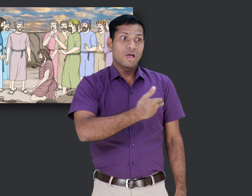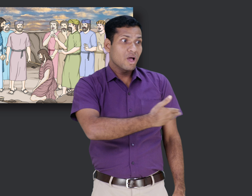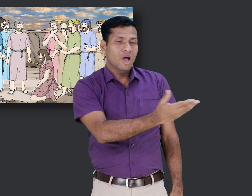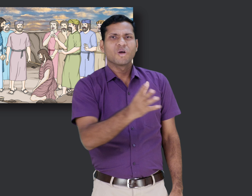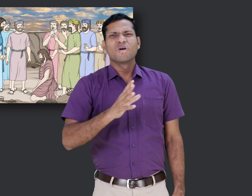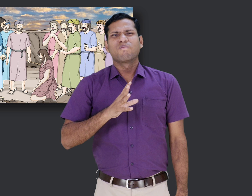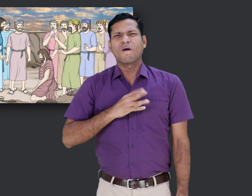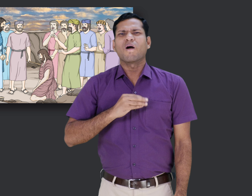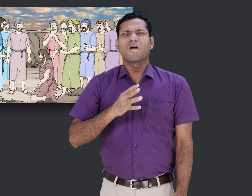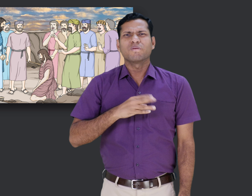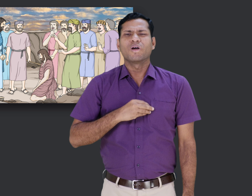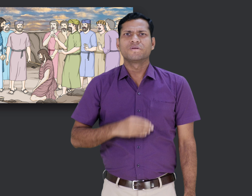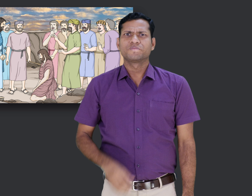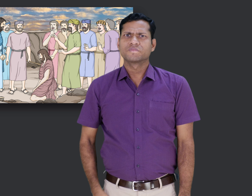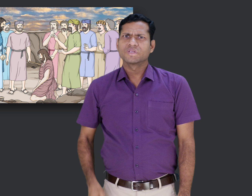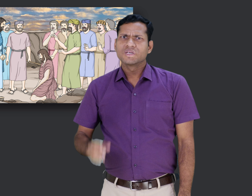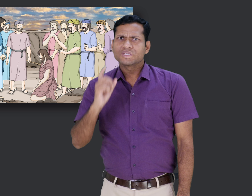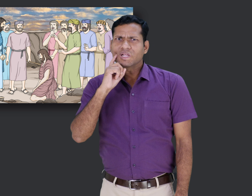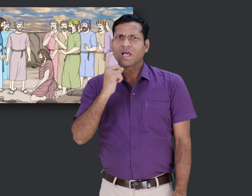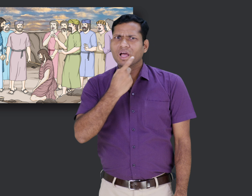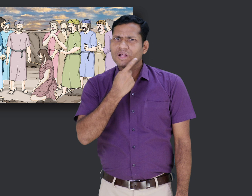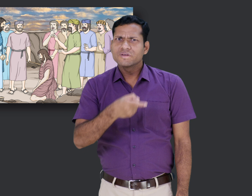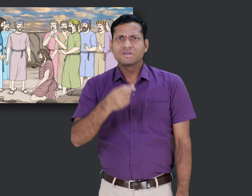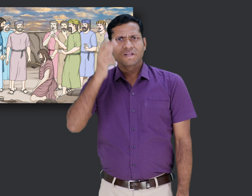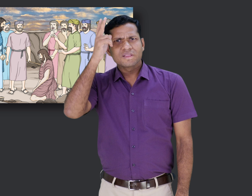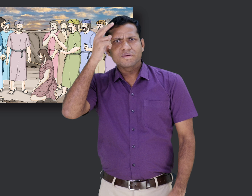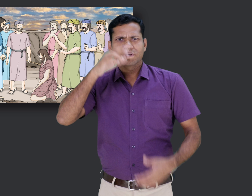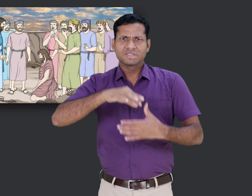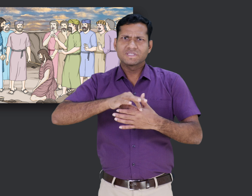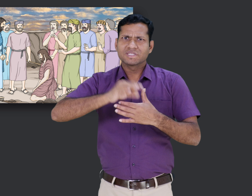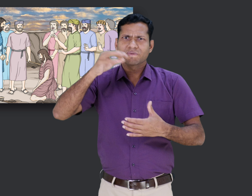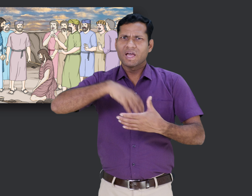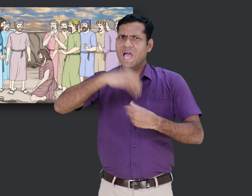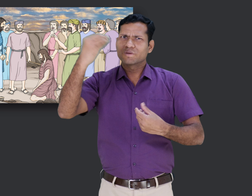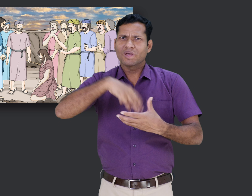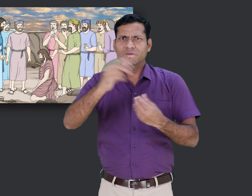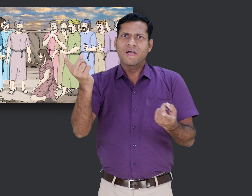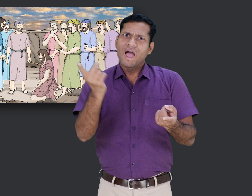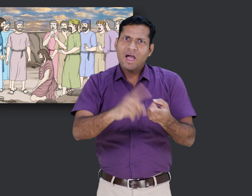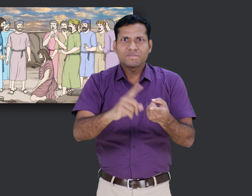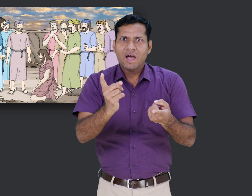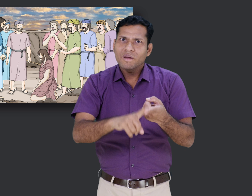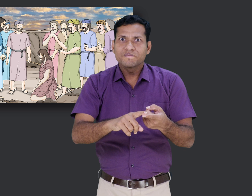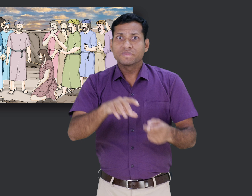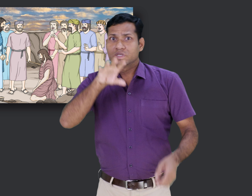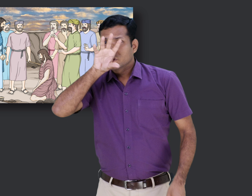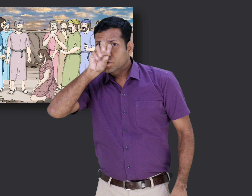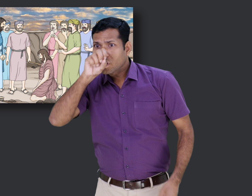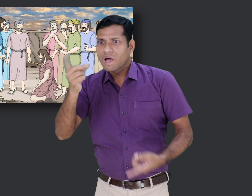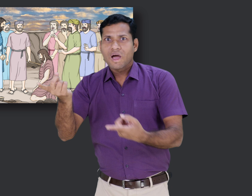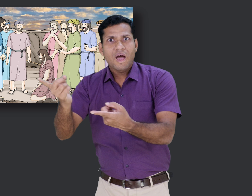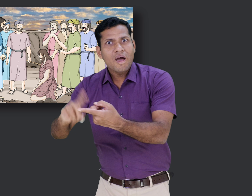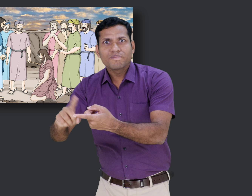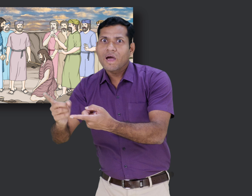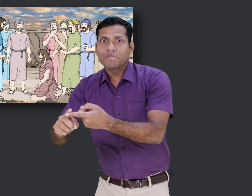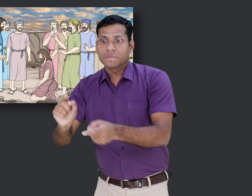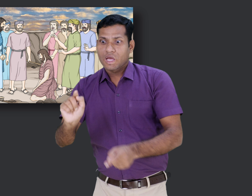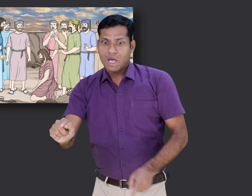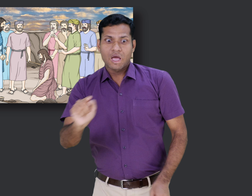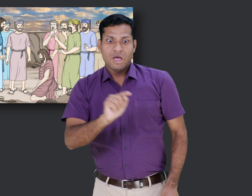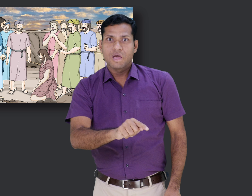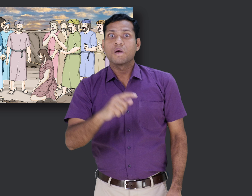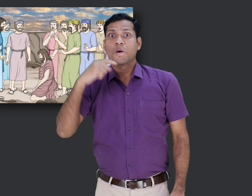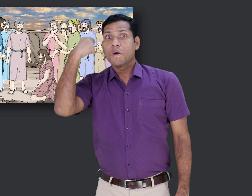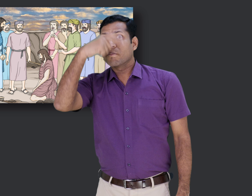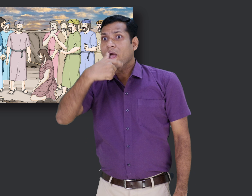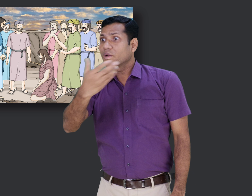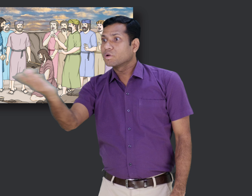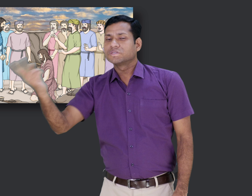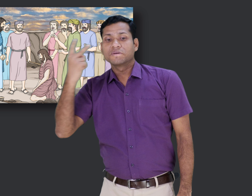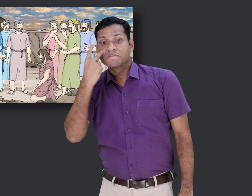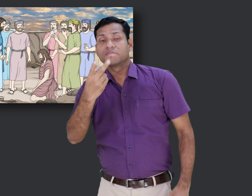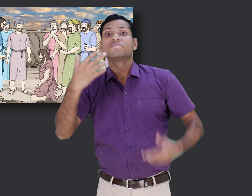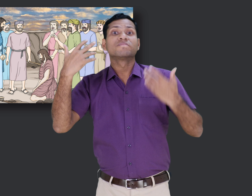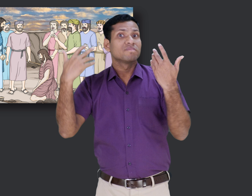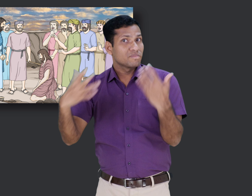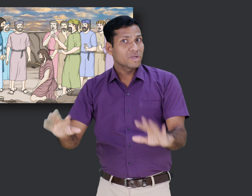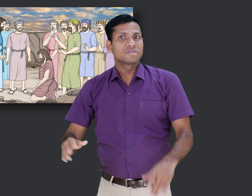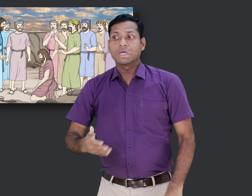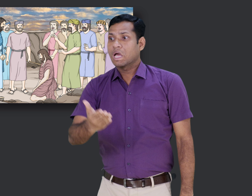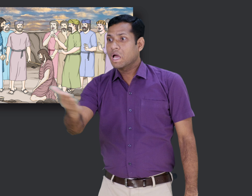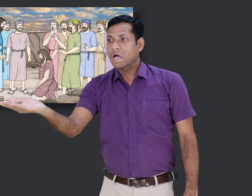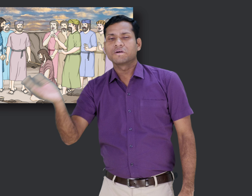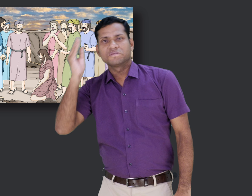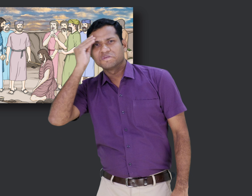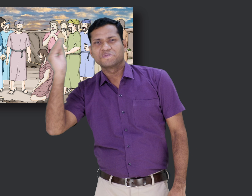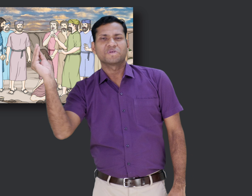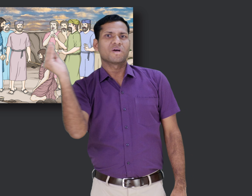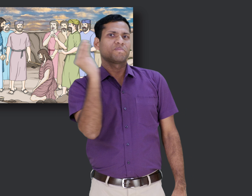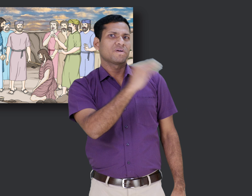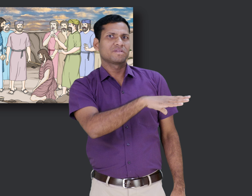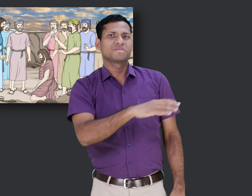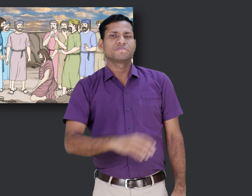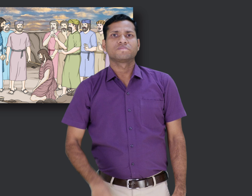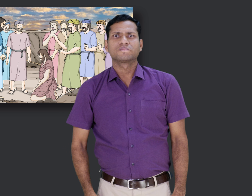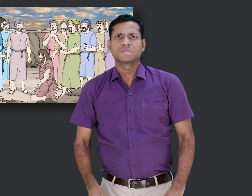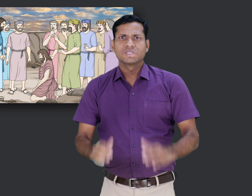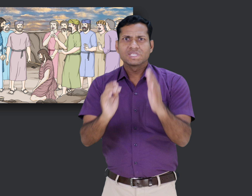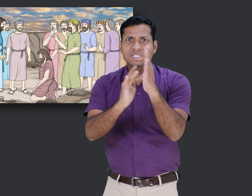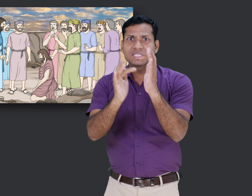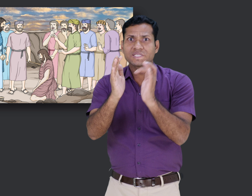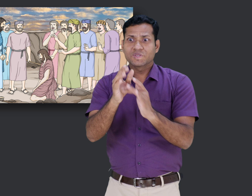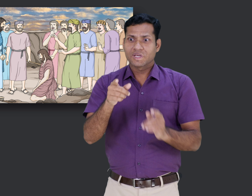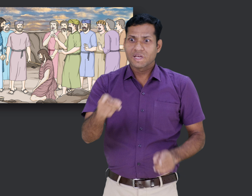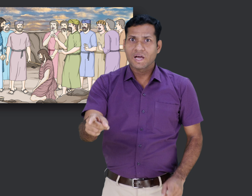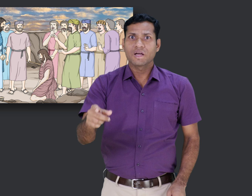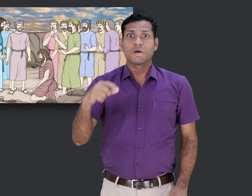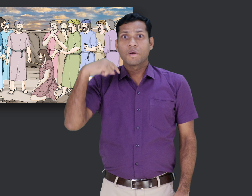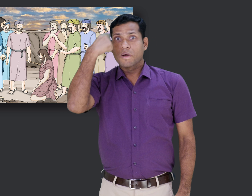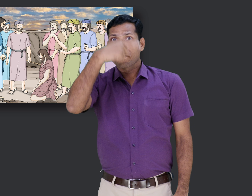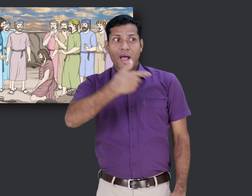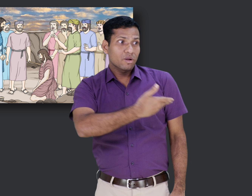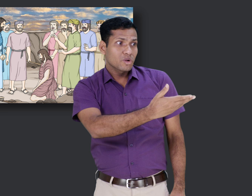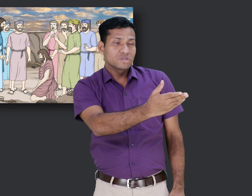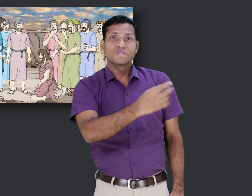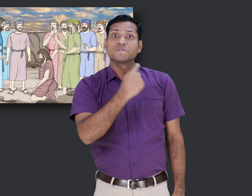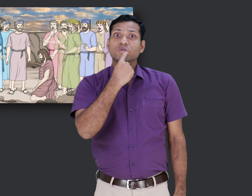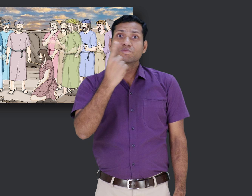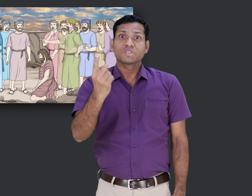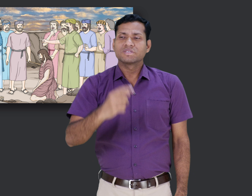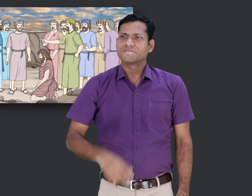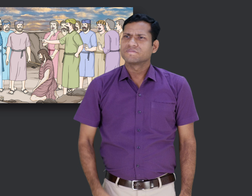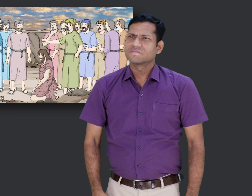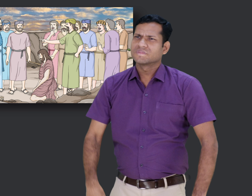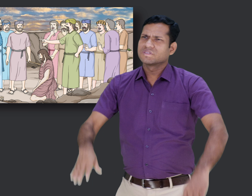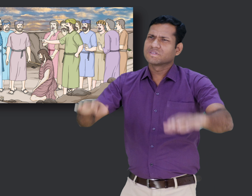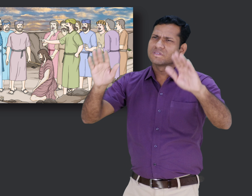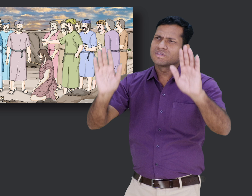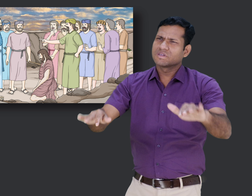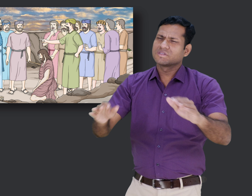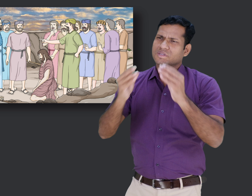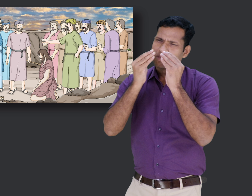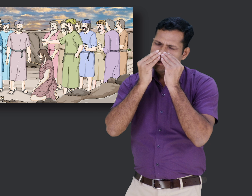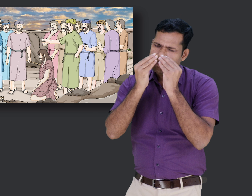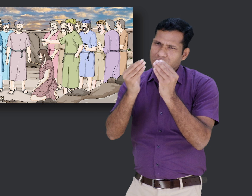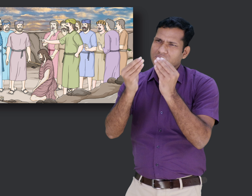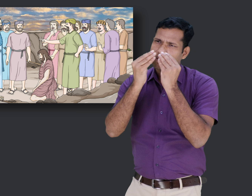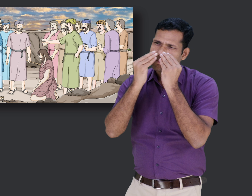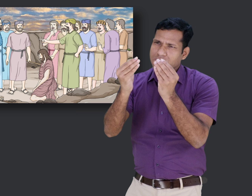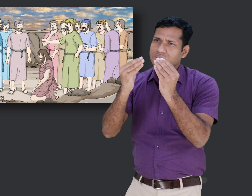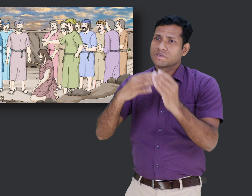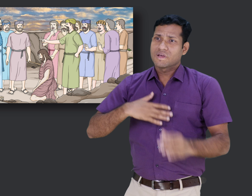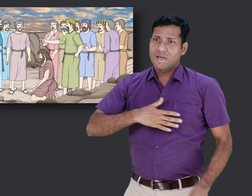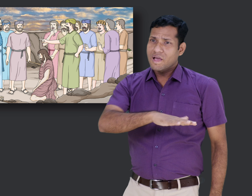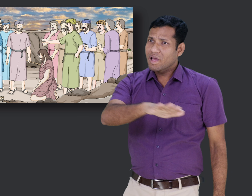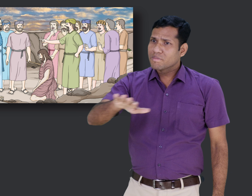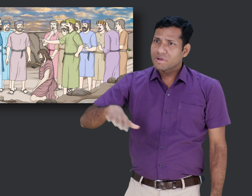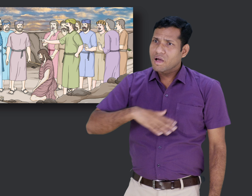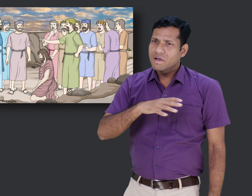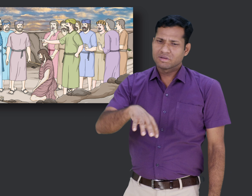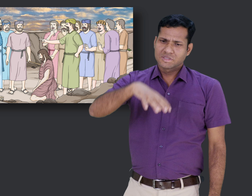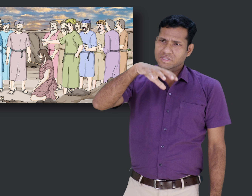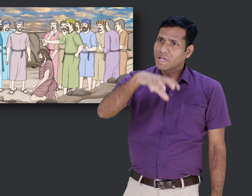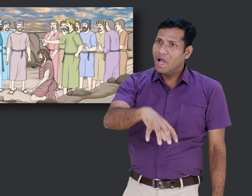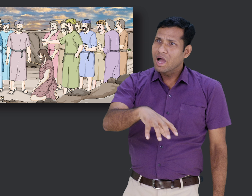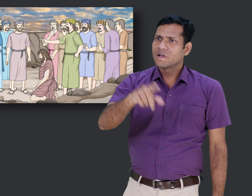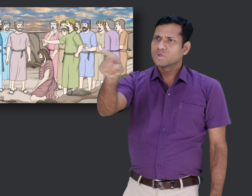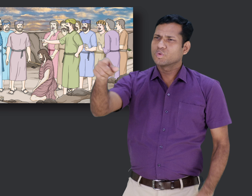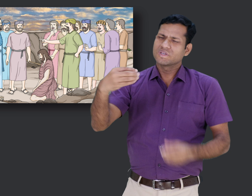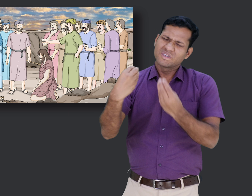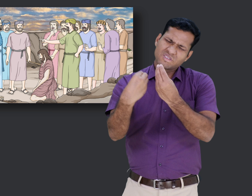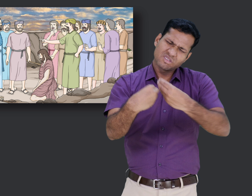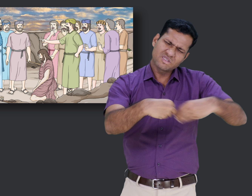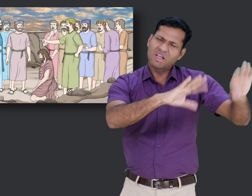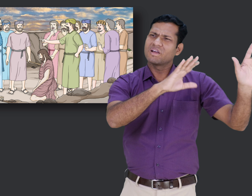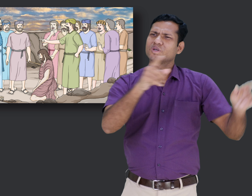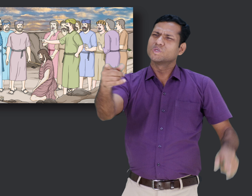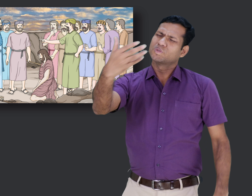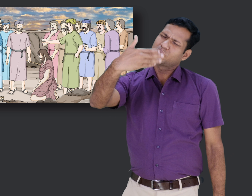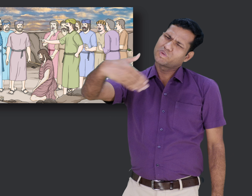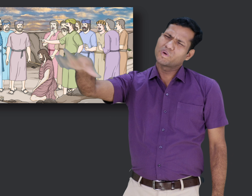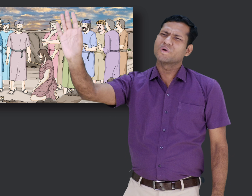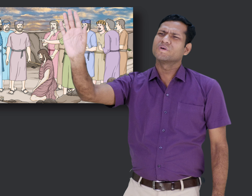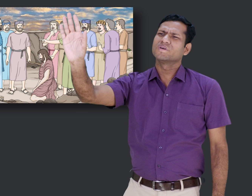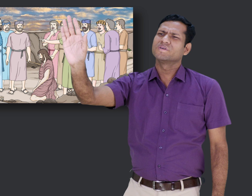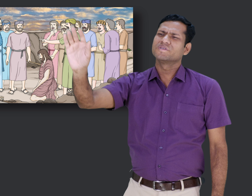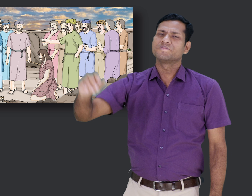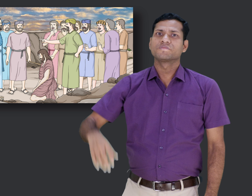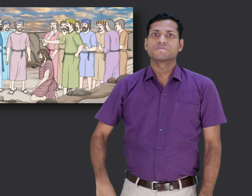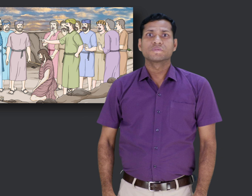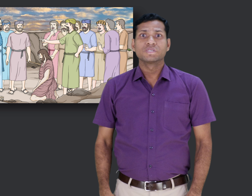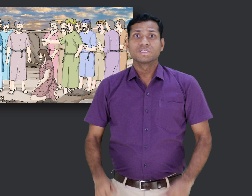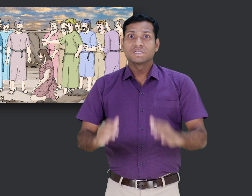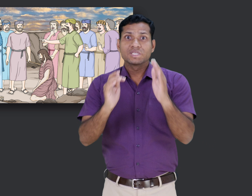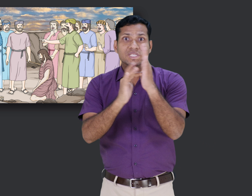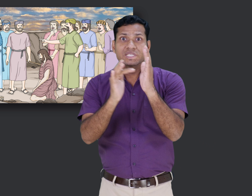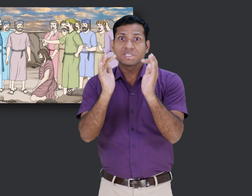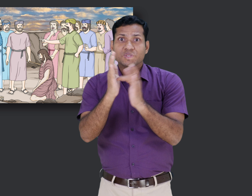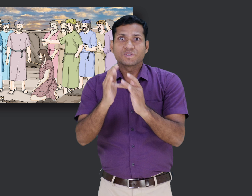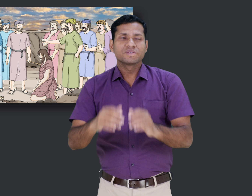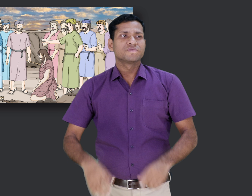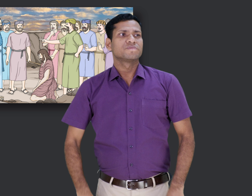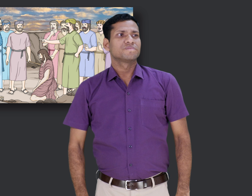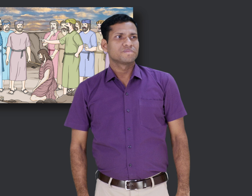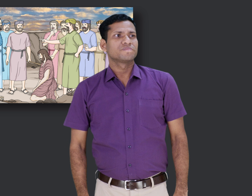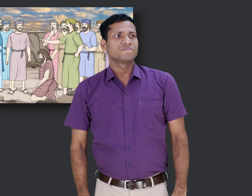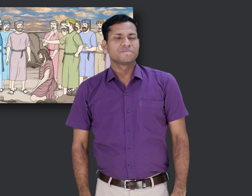and they were afraid. Those who had seen it described what had happened to the demon-possessed man and also to the pigs.